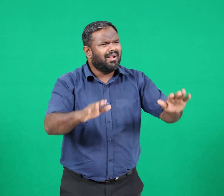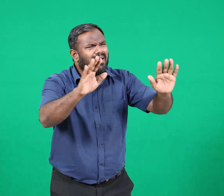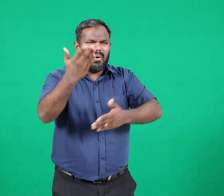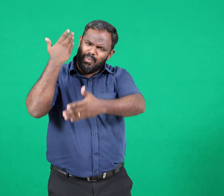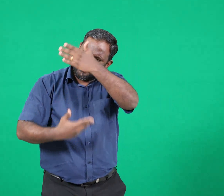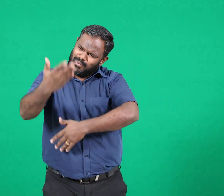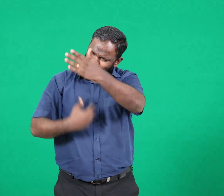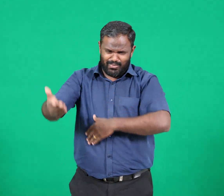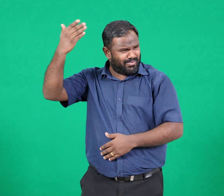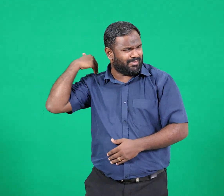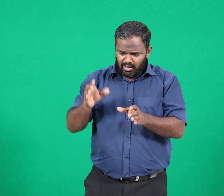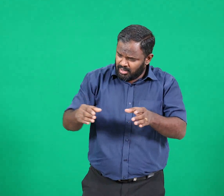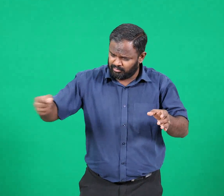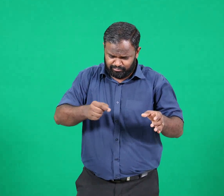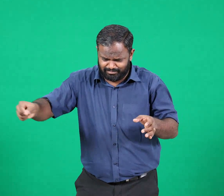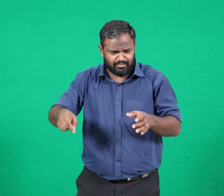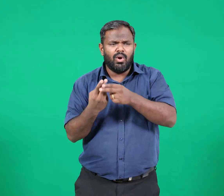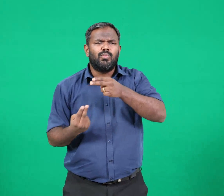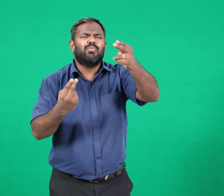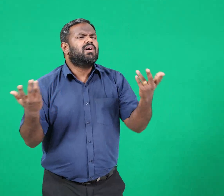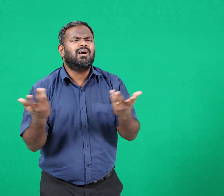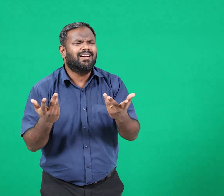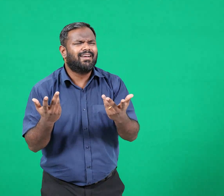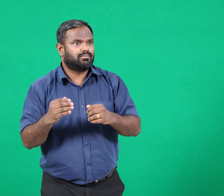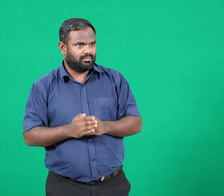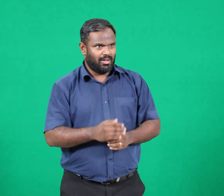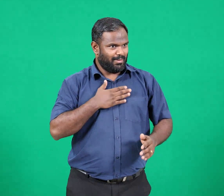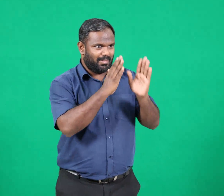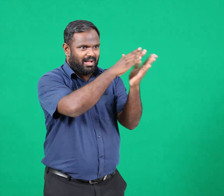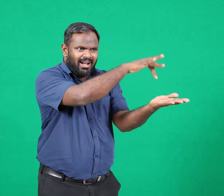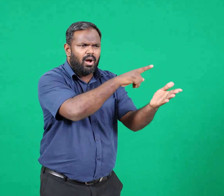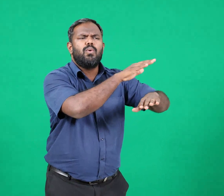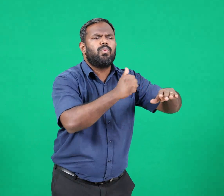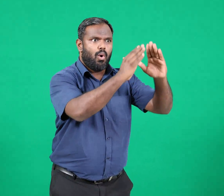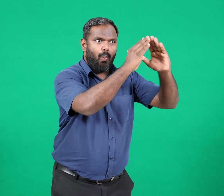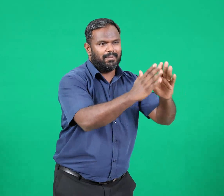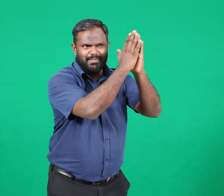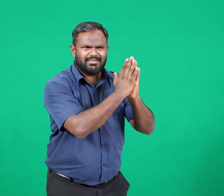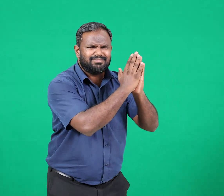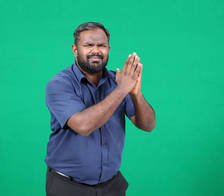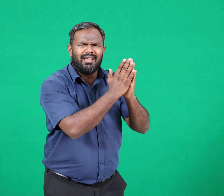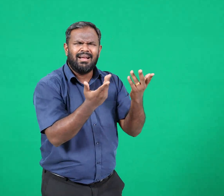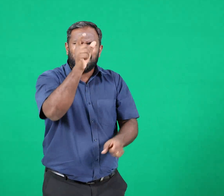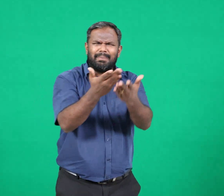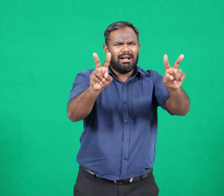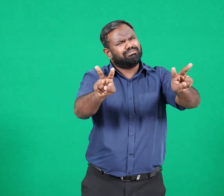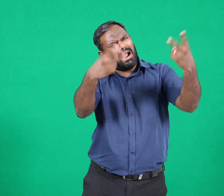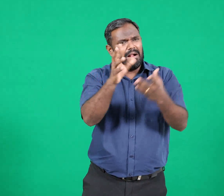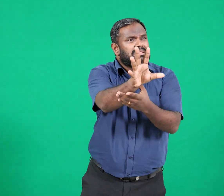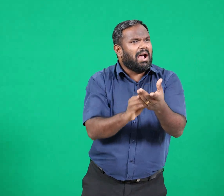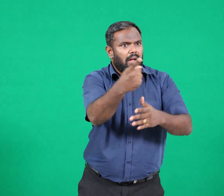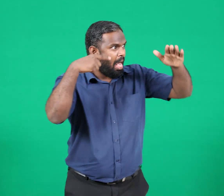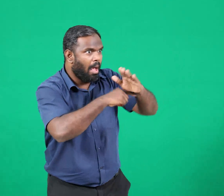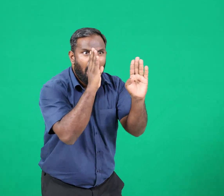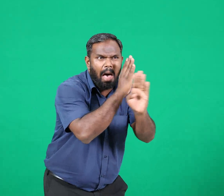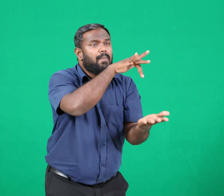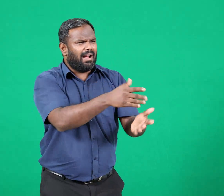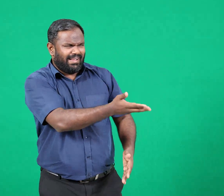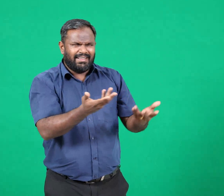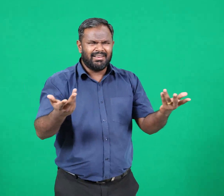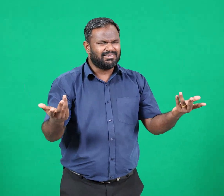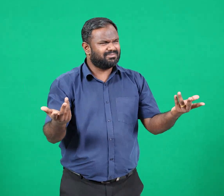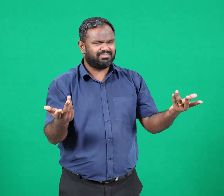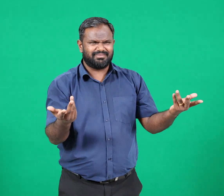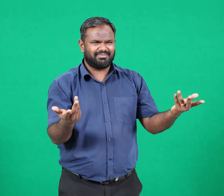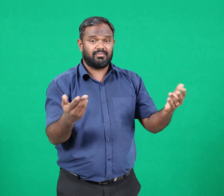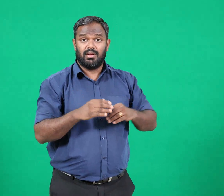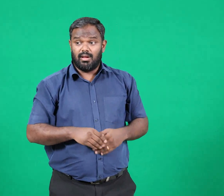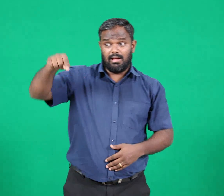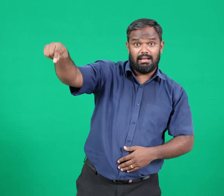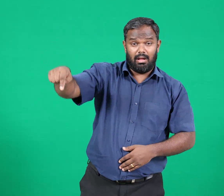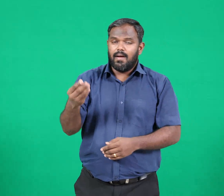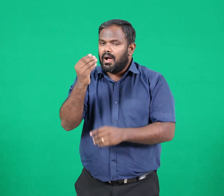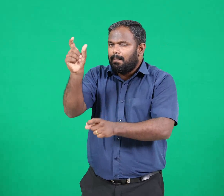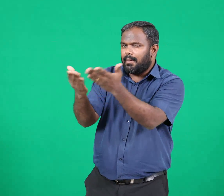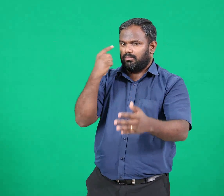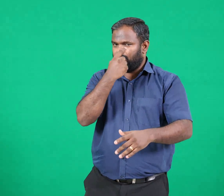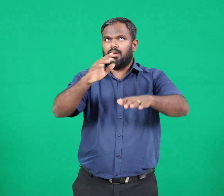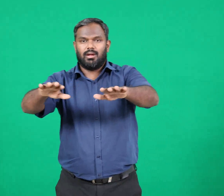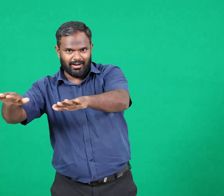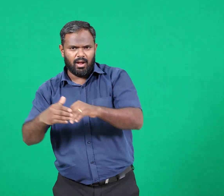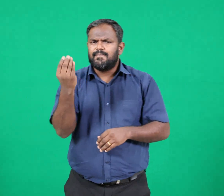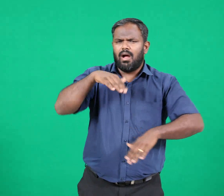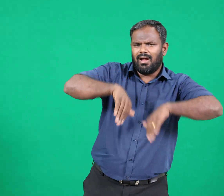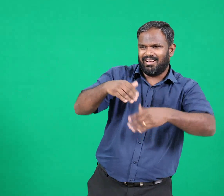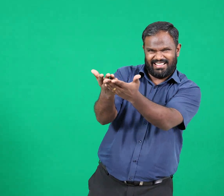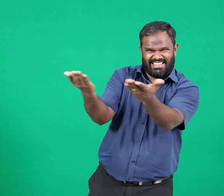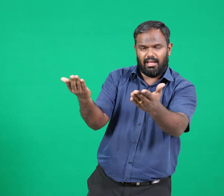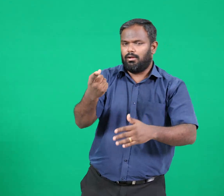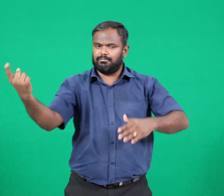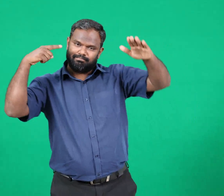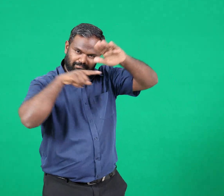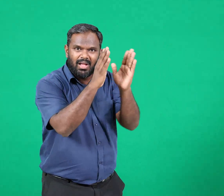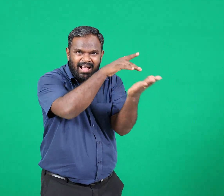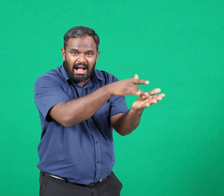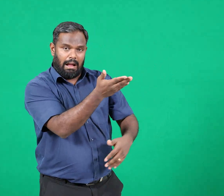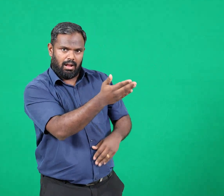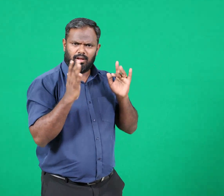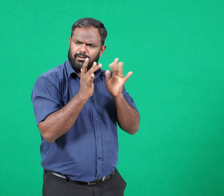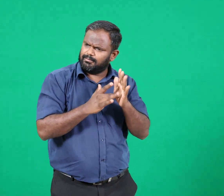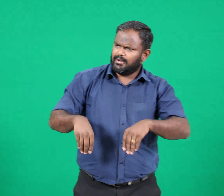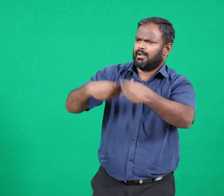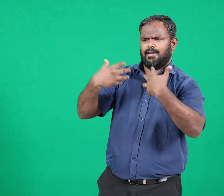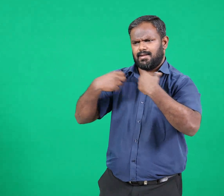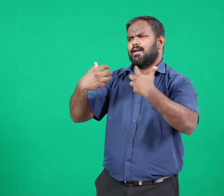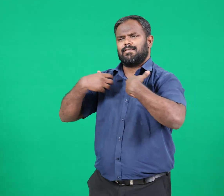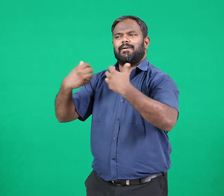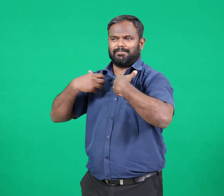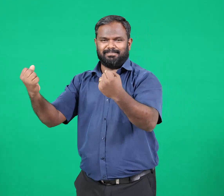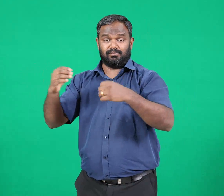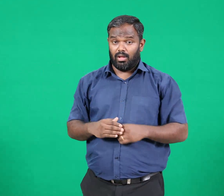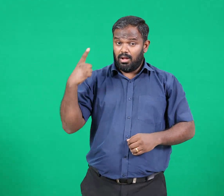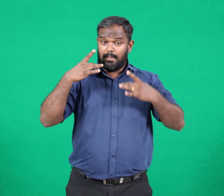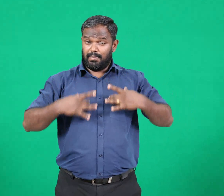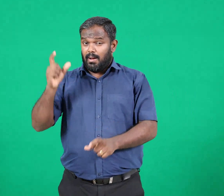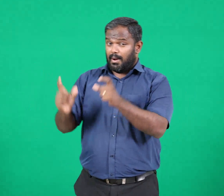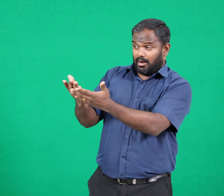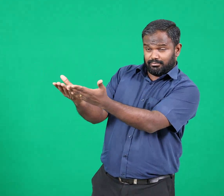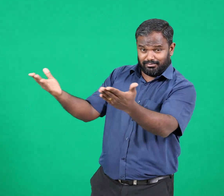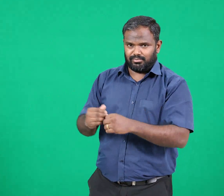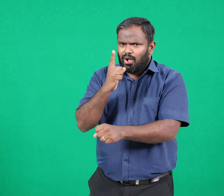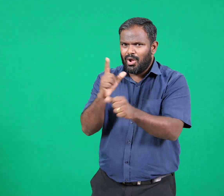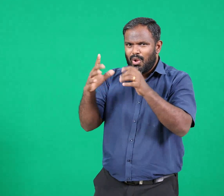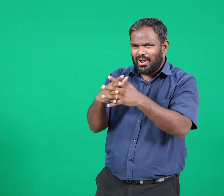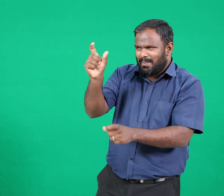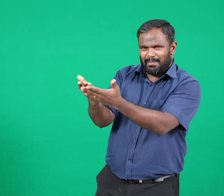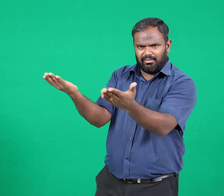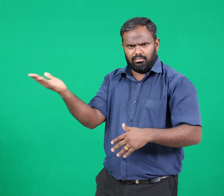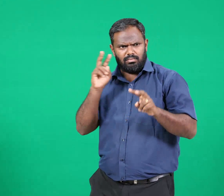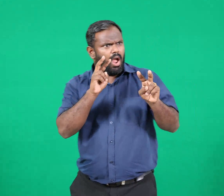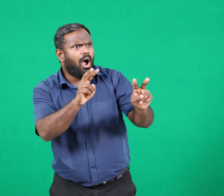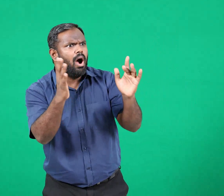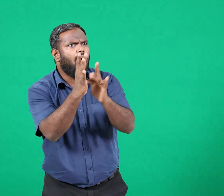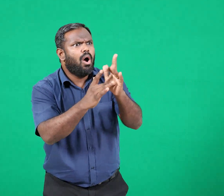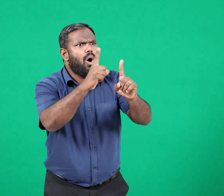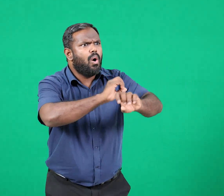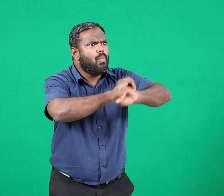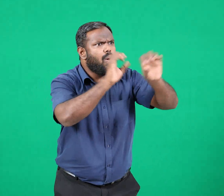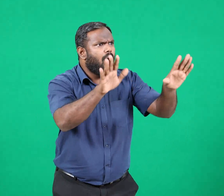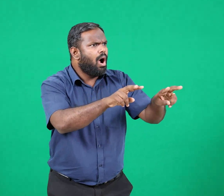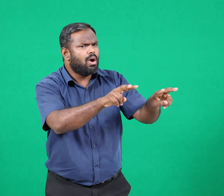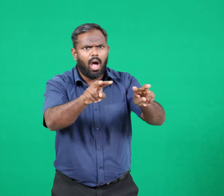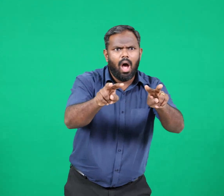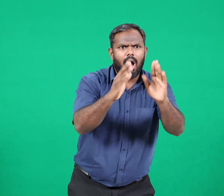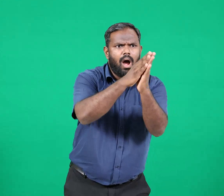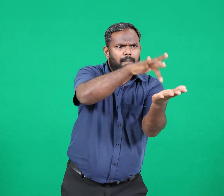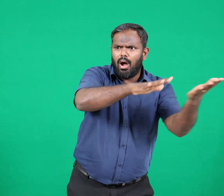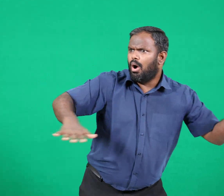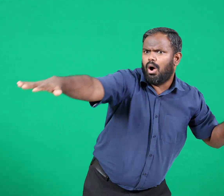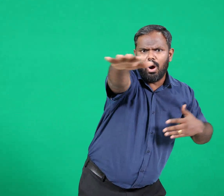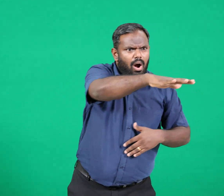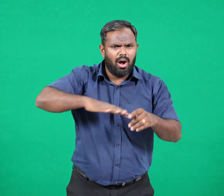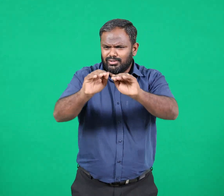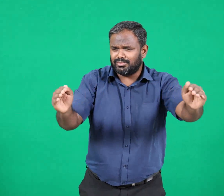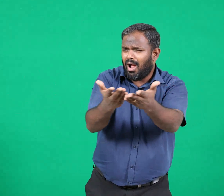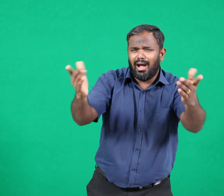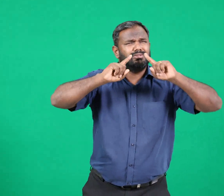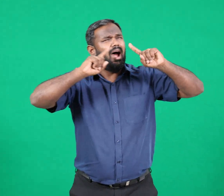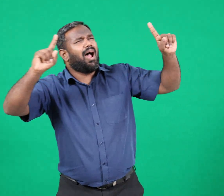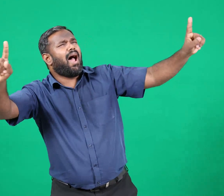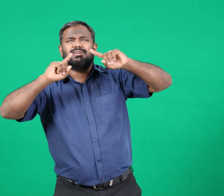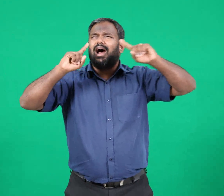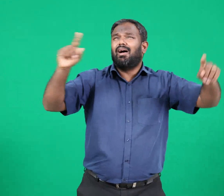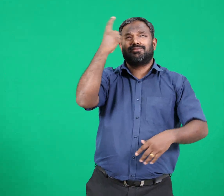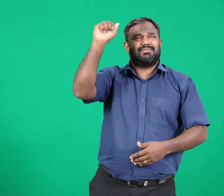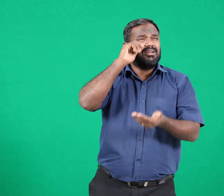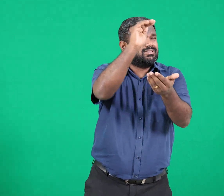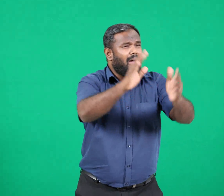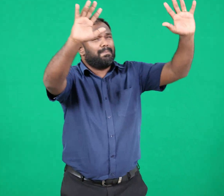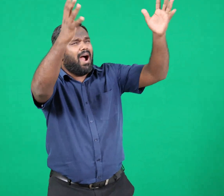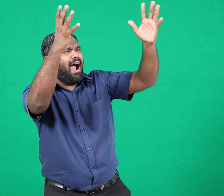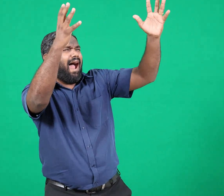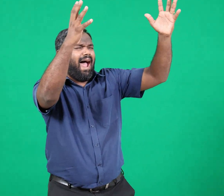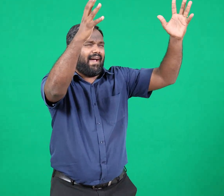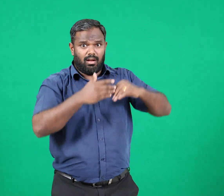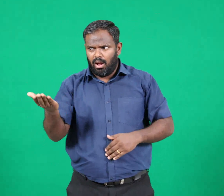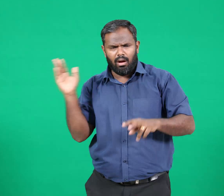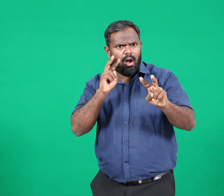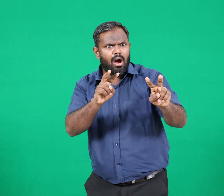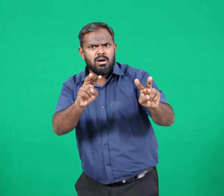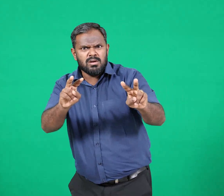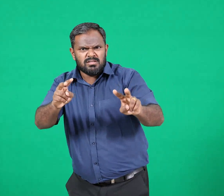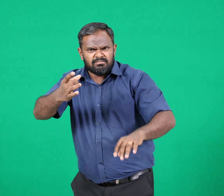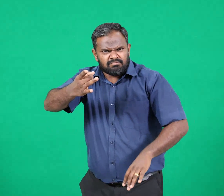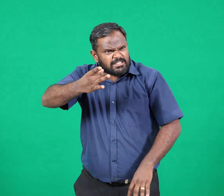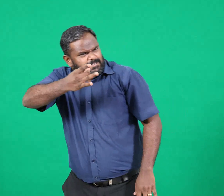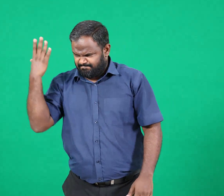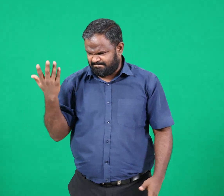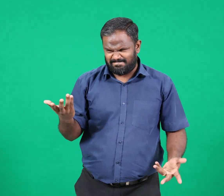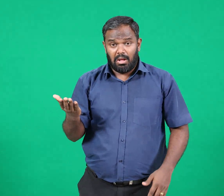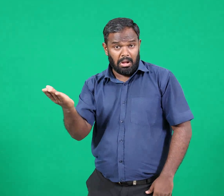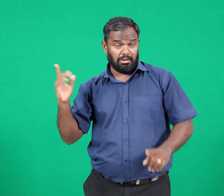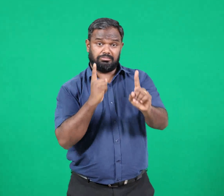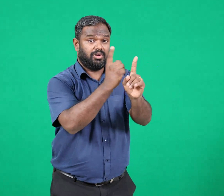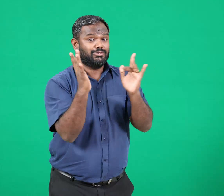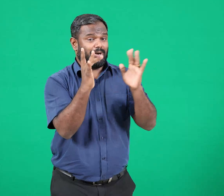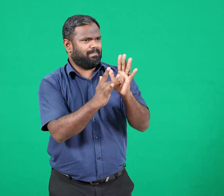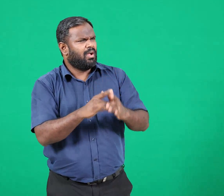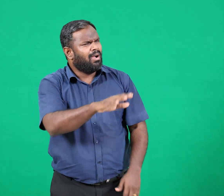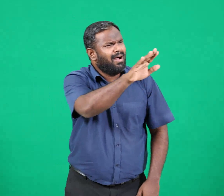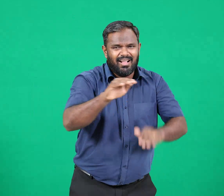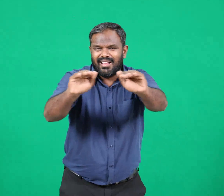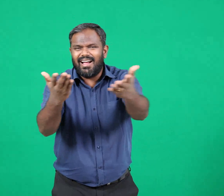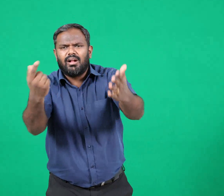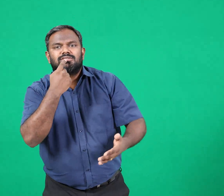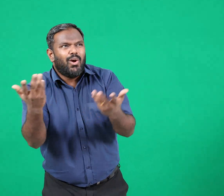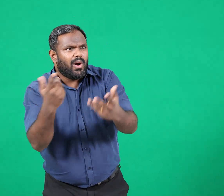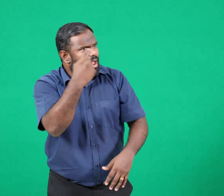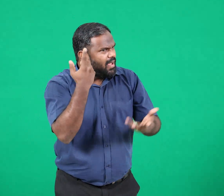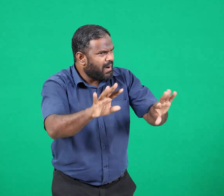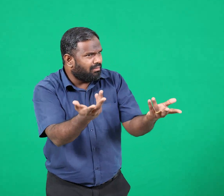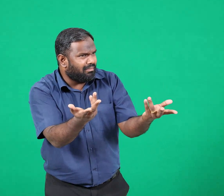But you are making it ' a den of robbers.'" The blind and the lame came to Him at the temple, and He healed them. But the chief priests and scribes were indignant when they saw the wonders He performed and the children shouting in the temple courts, "Hosanna to the Son of David!"